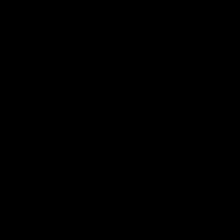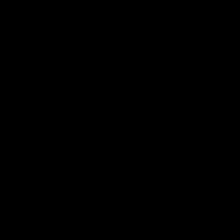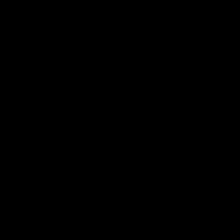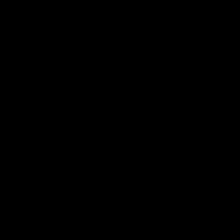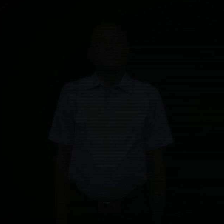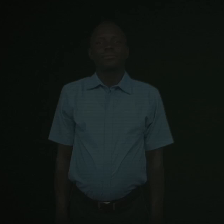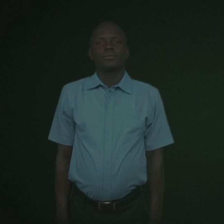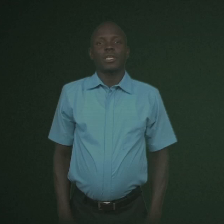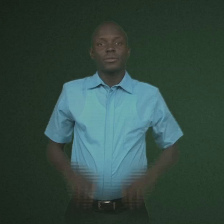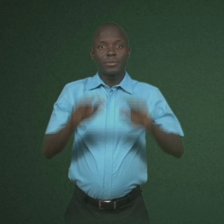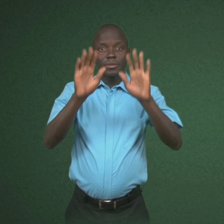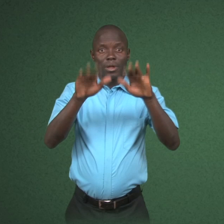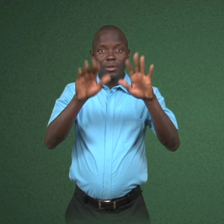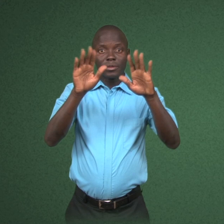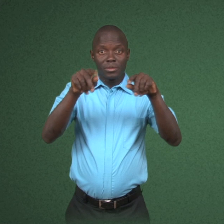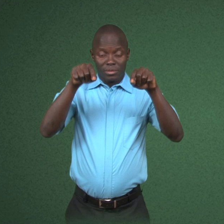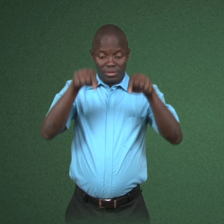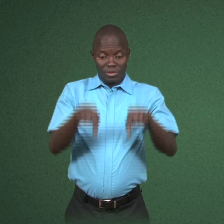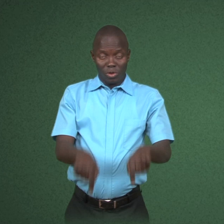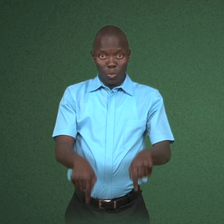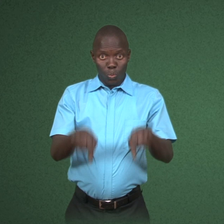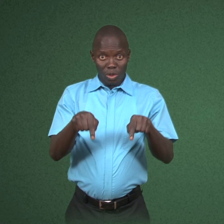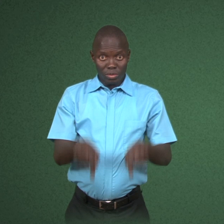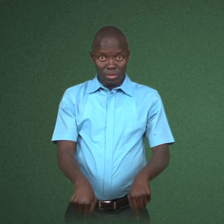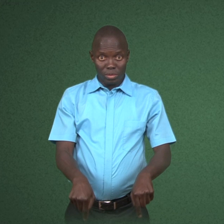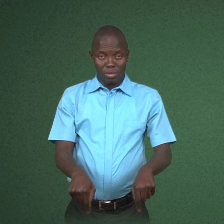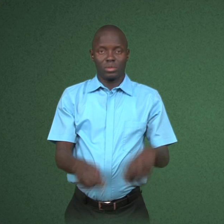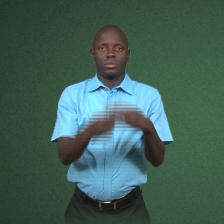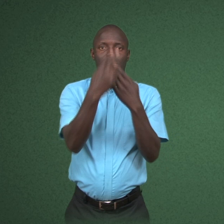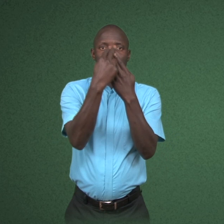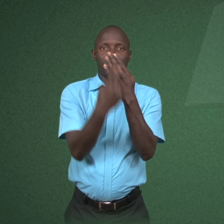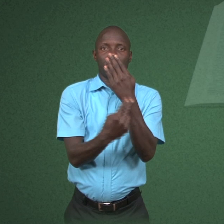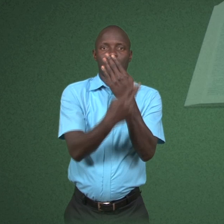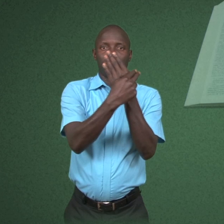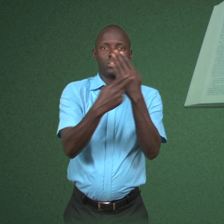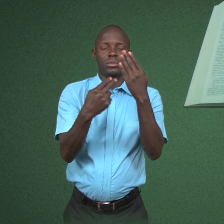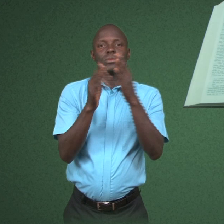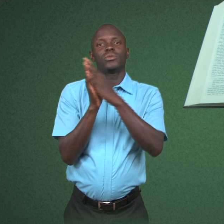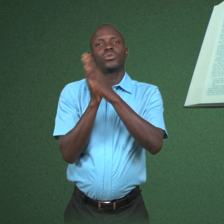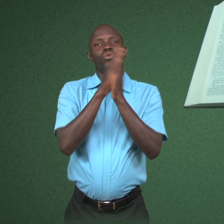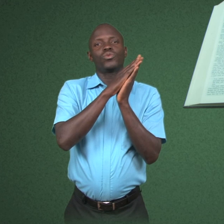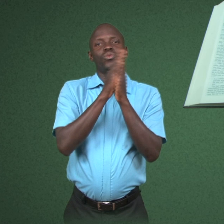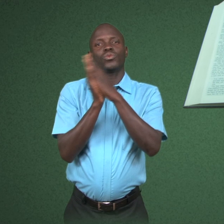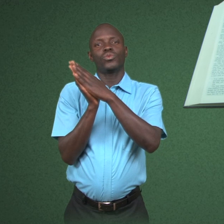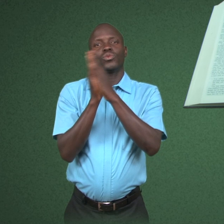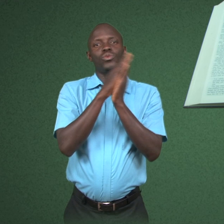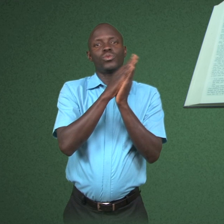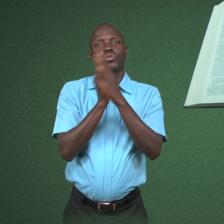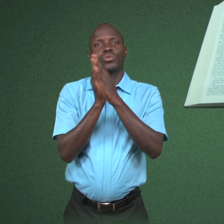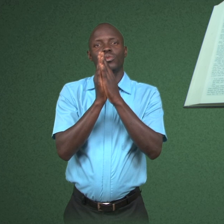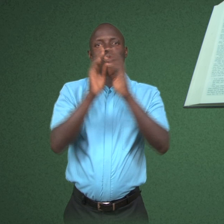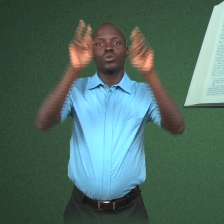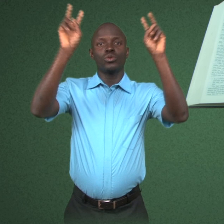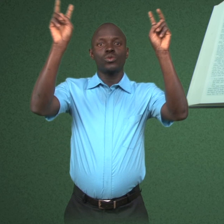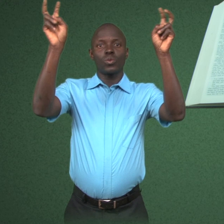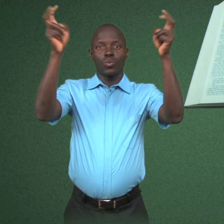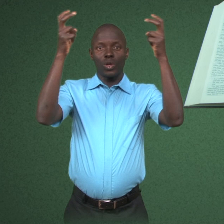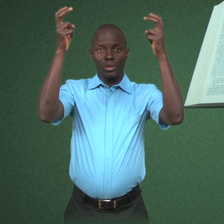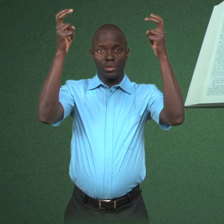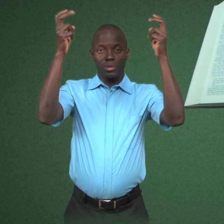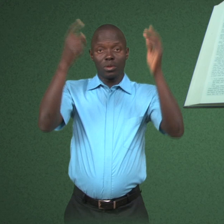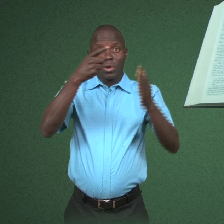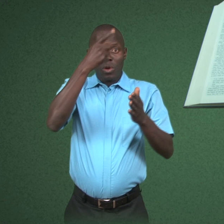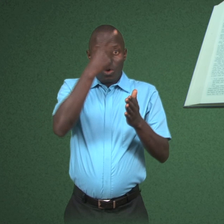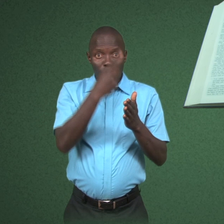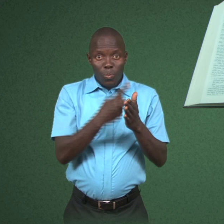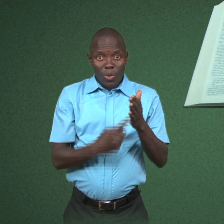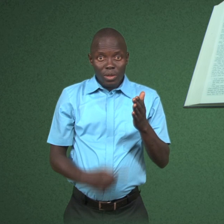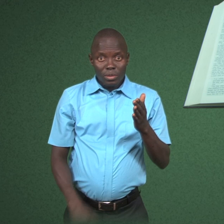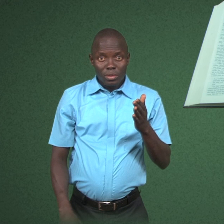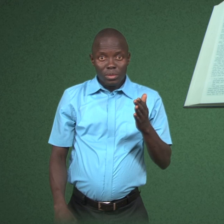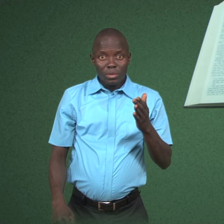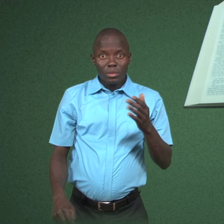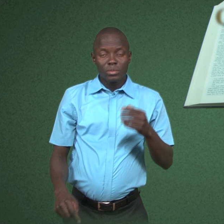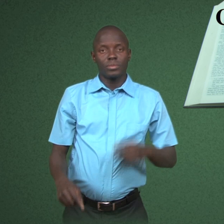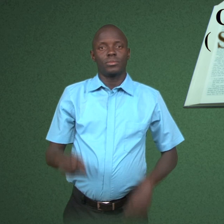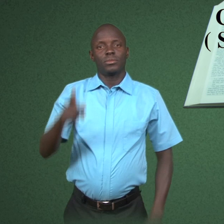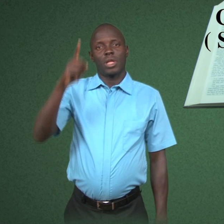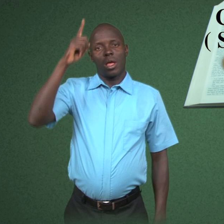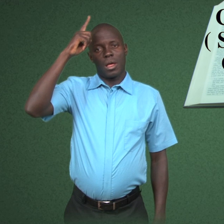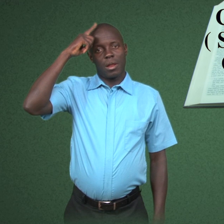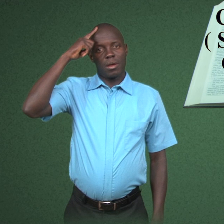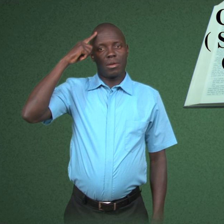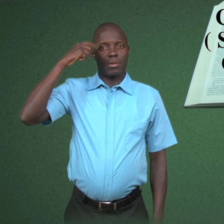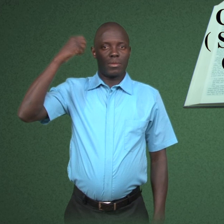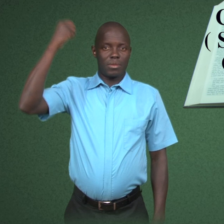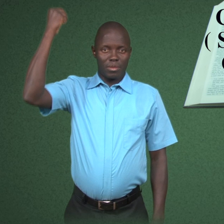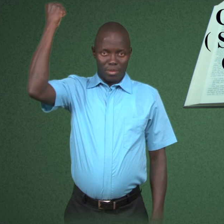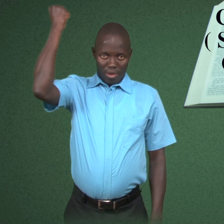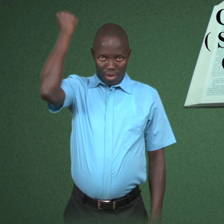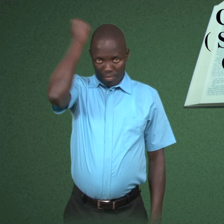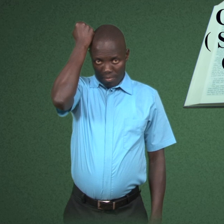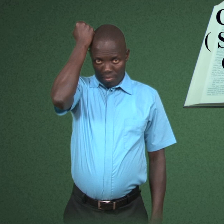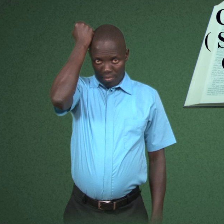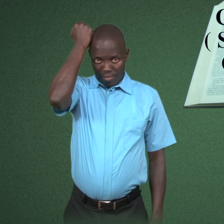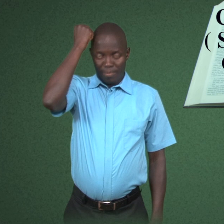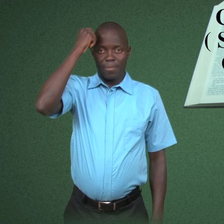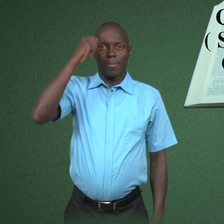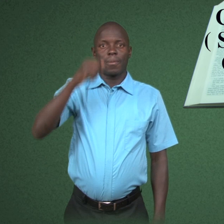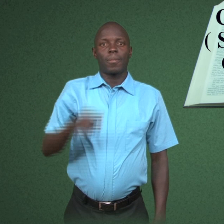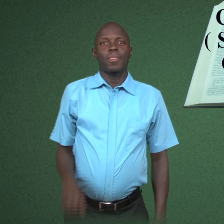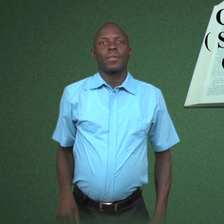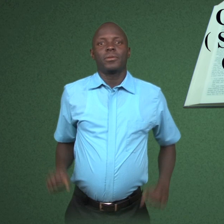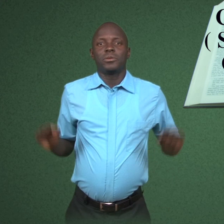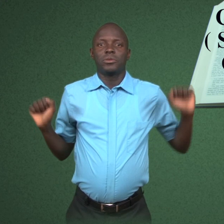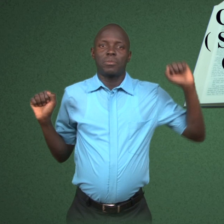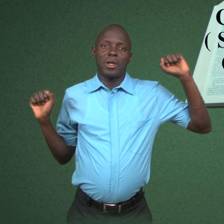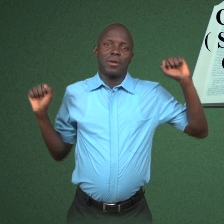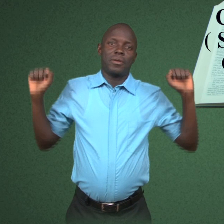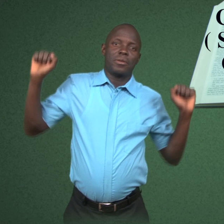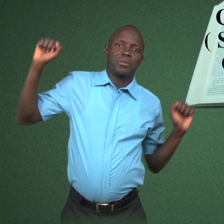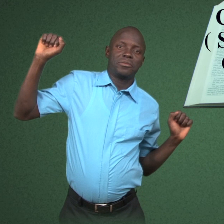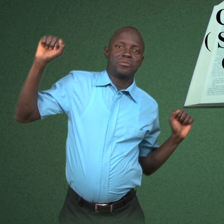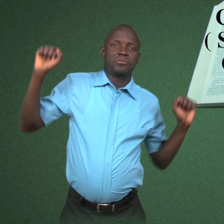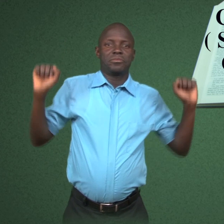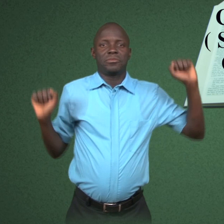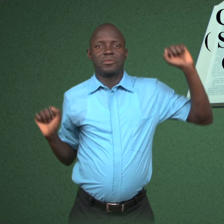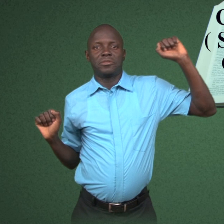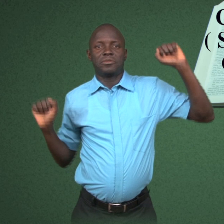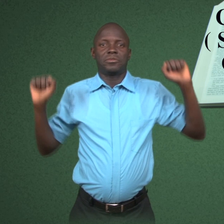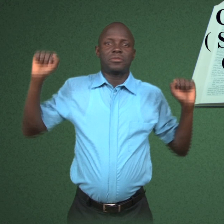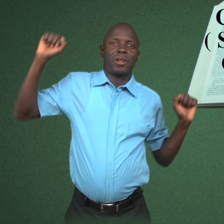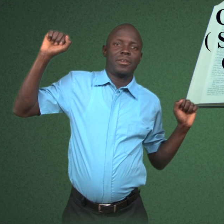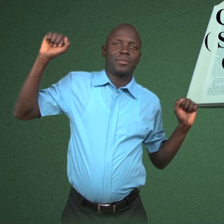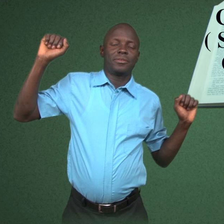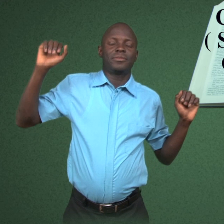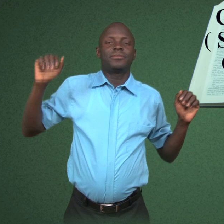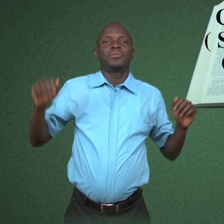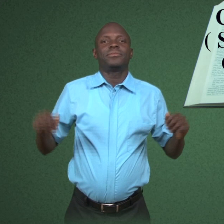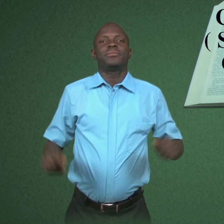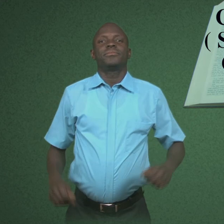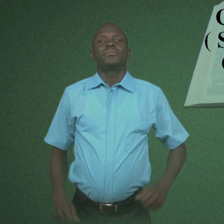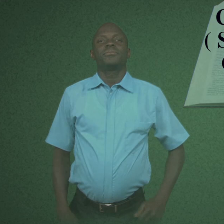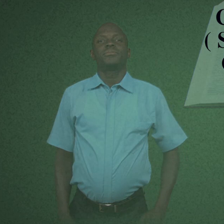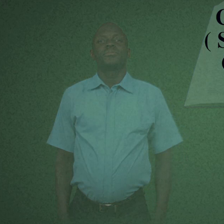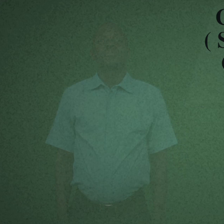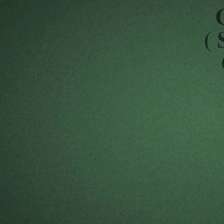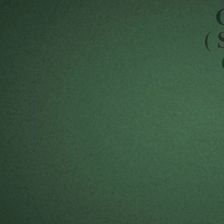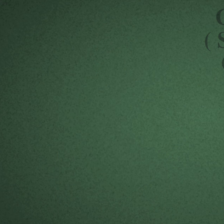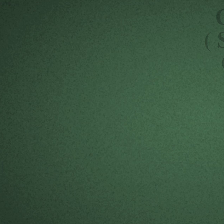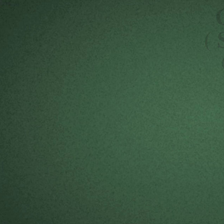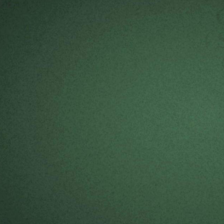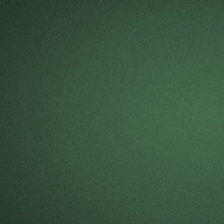Cain and Abel